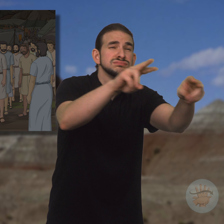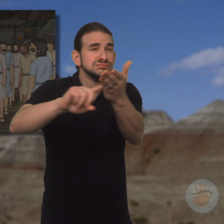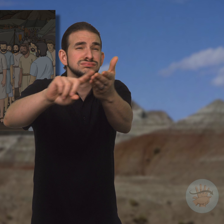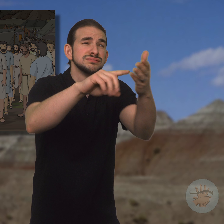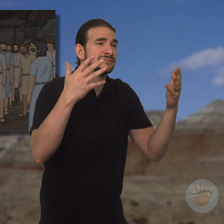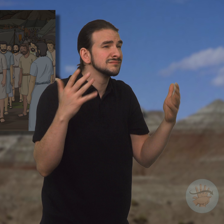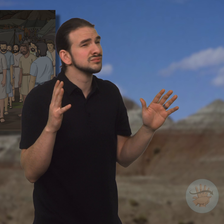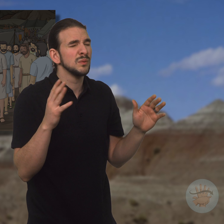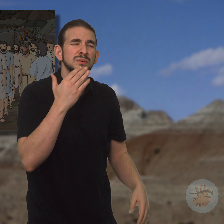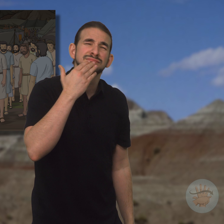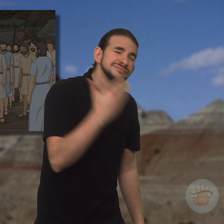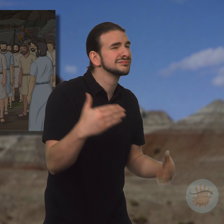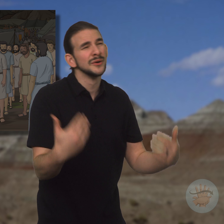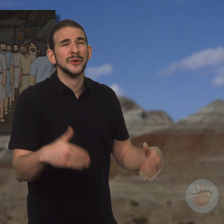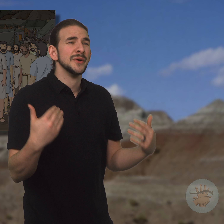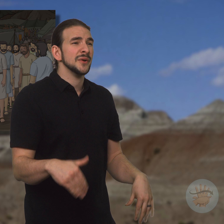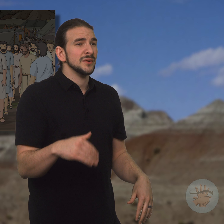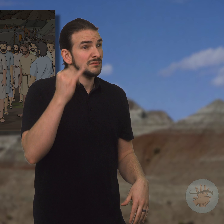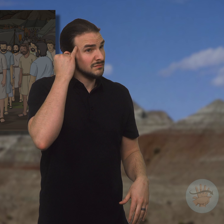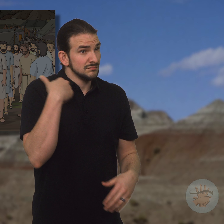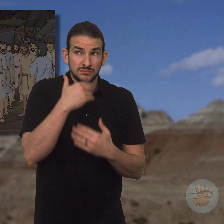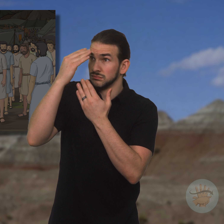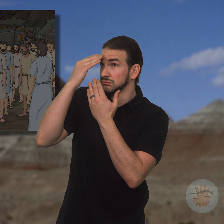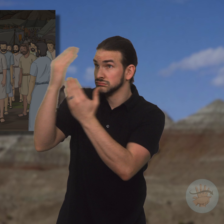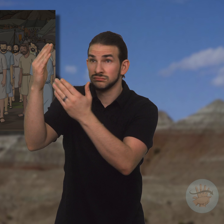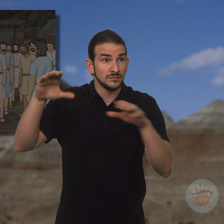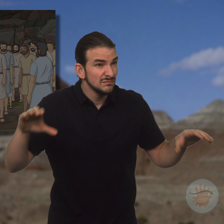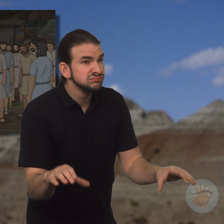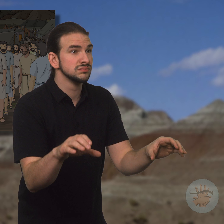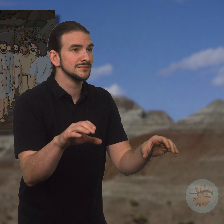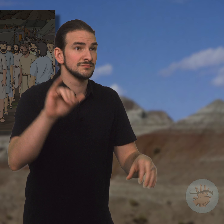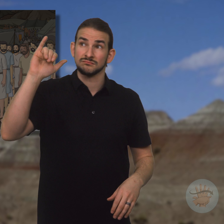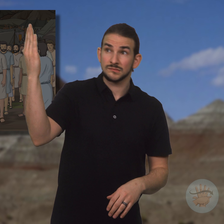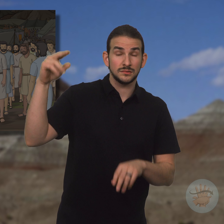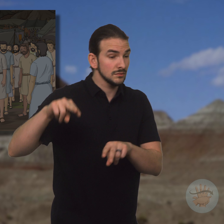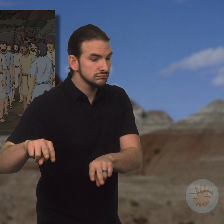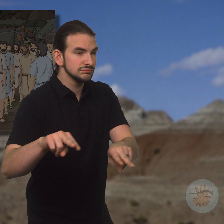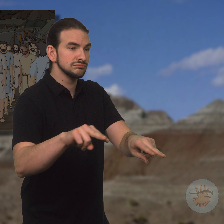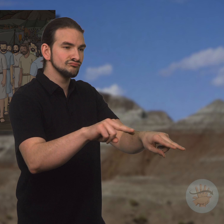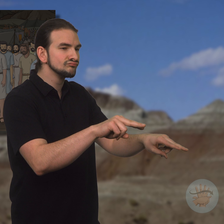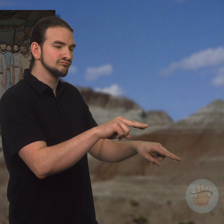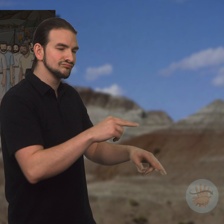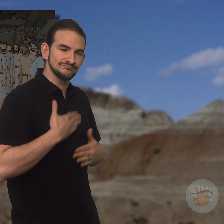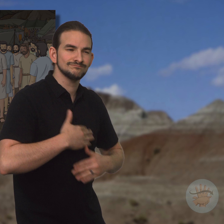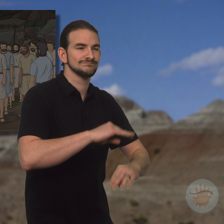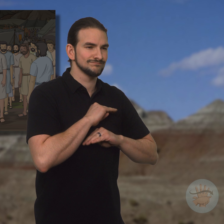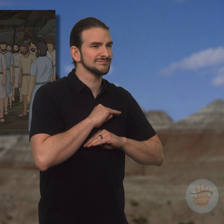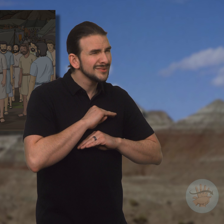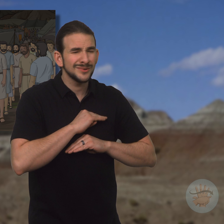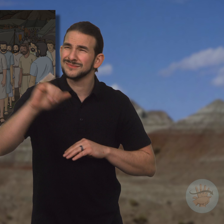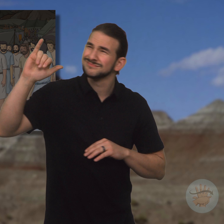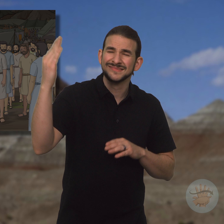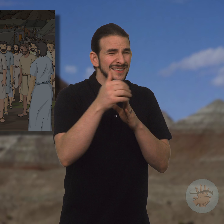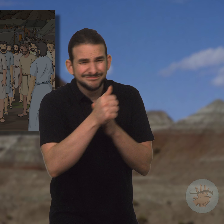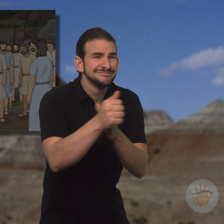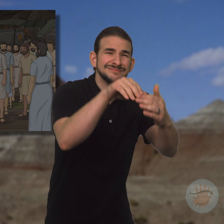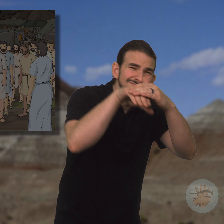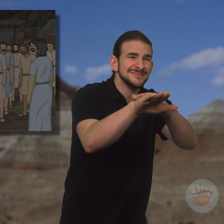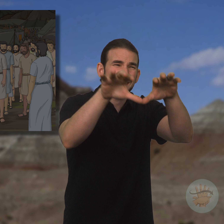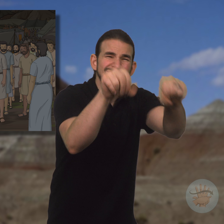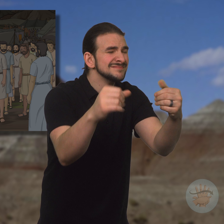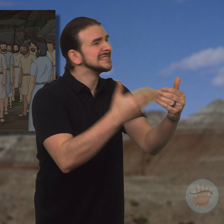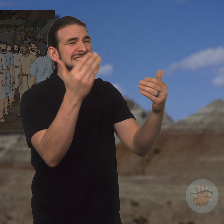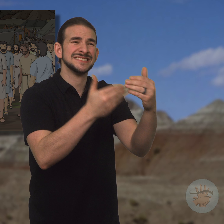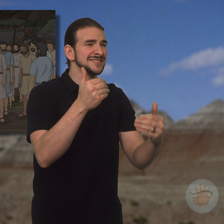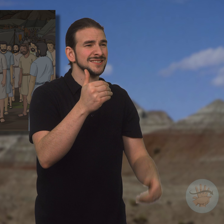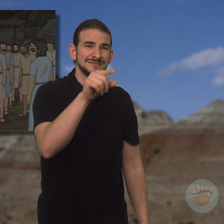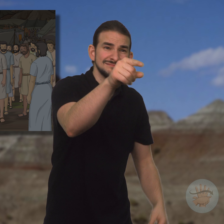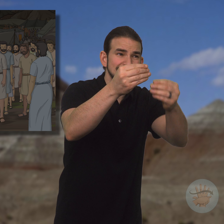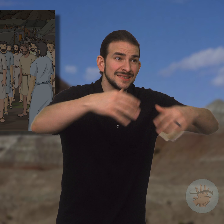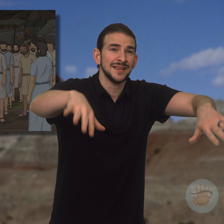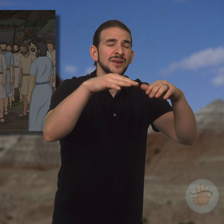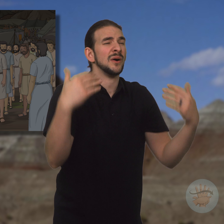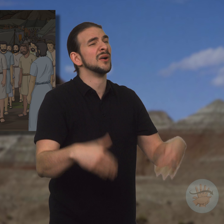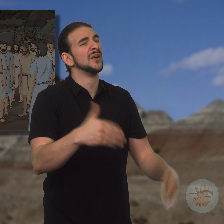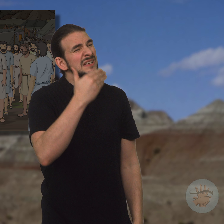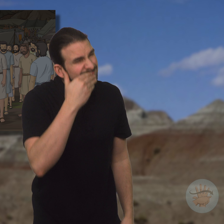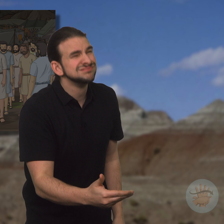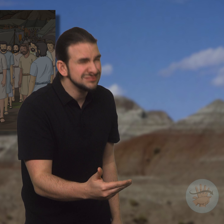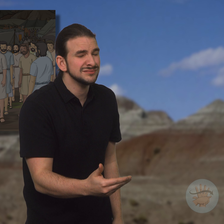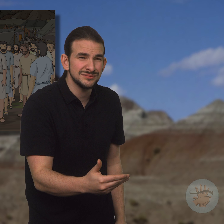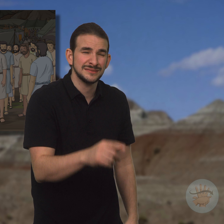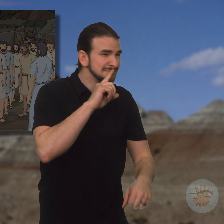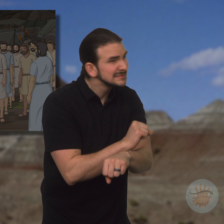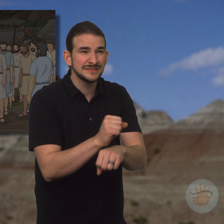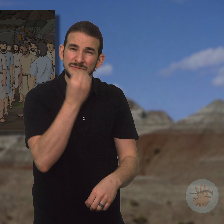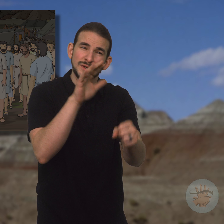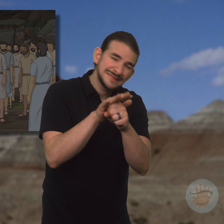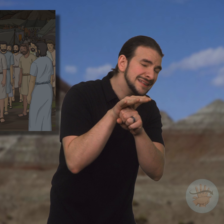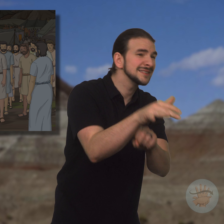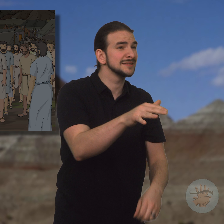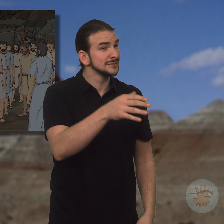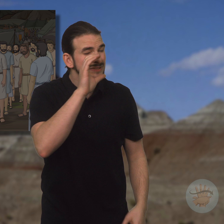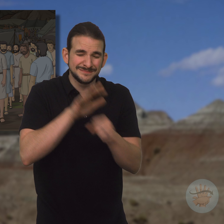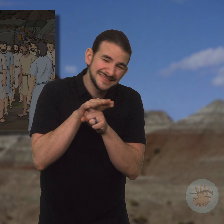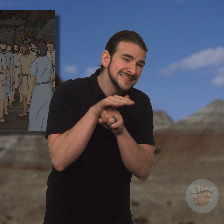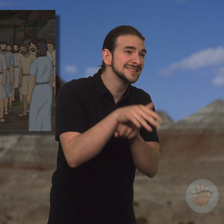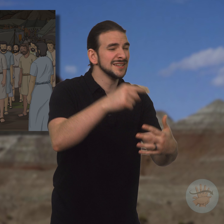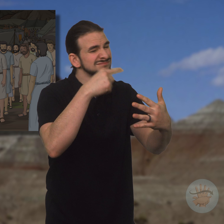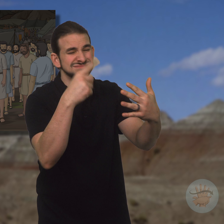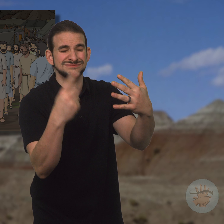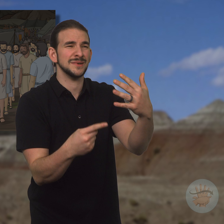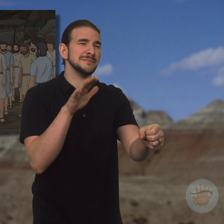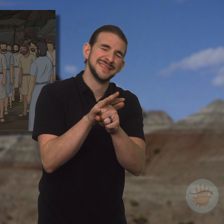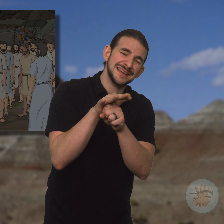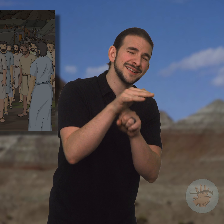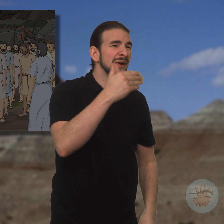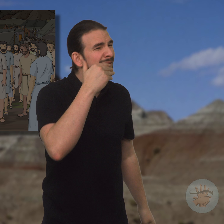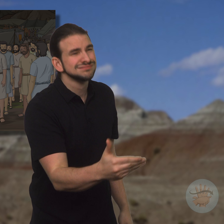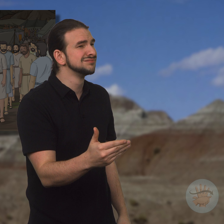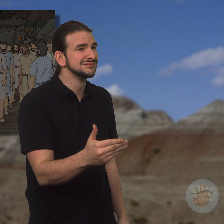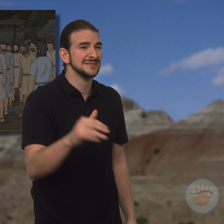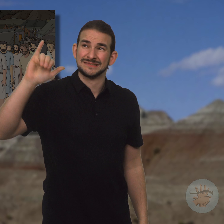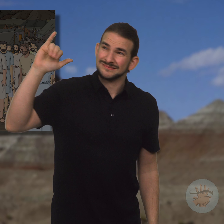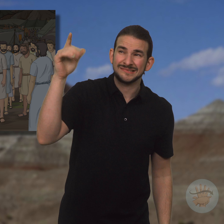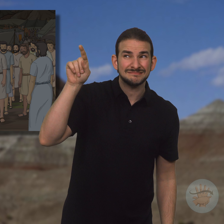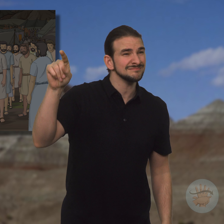If the LORD delights in us, He will bring us into this land, a land flowing with milk and honey, and He will give it to us.